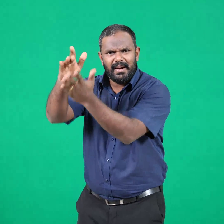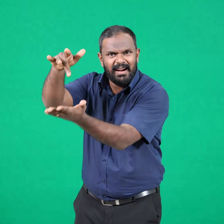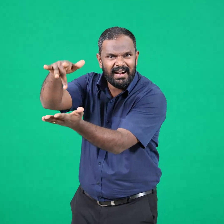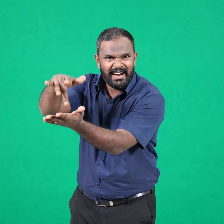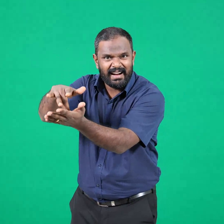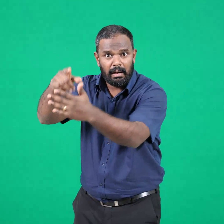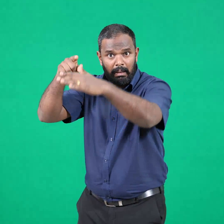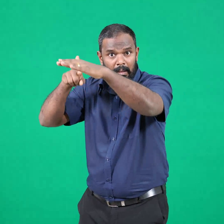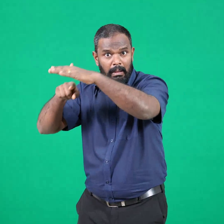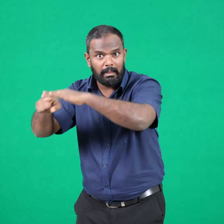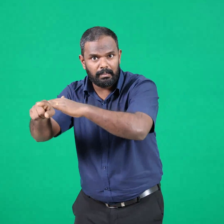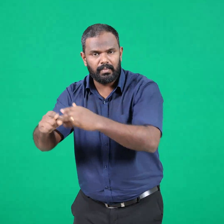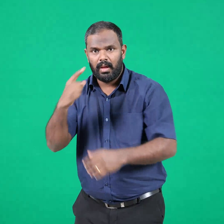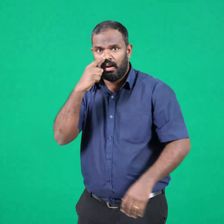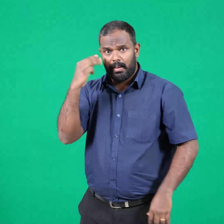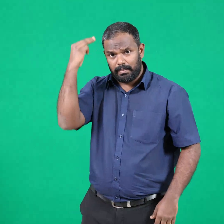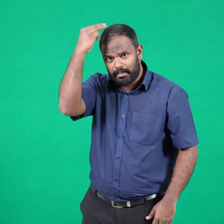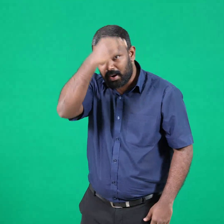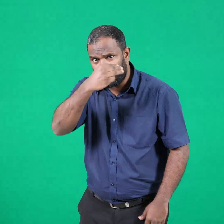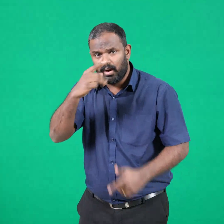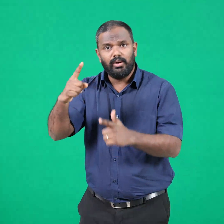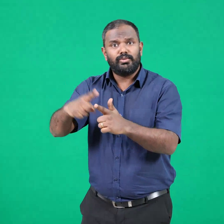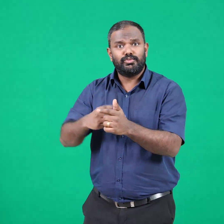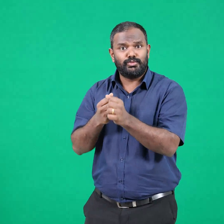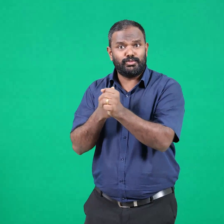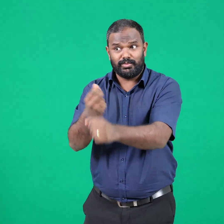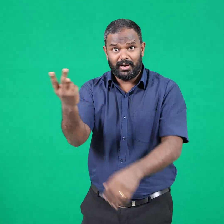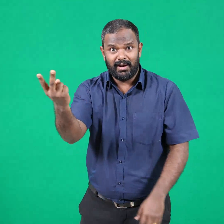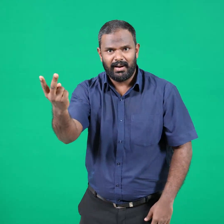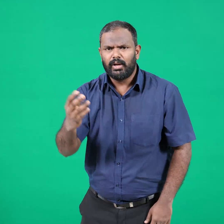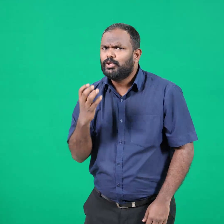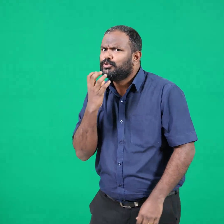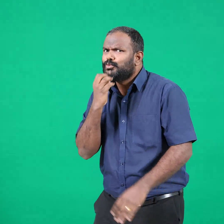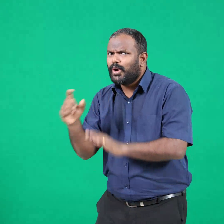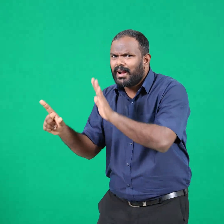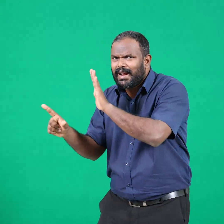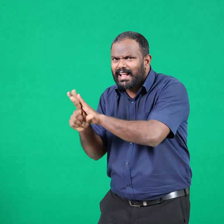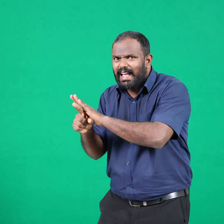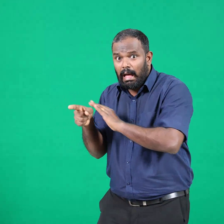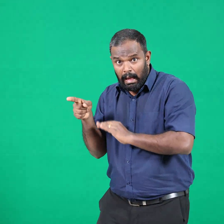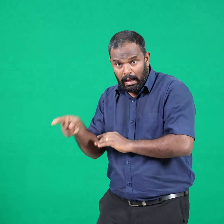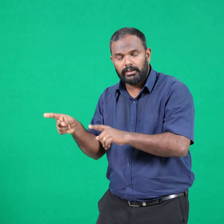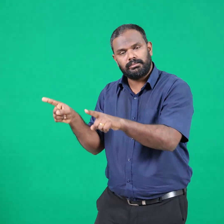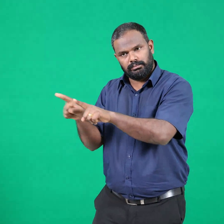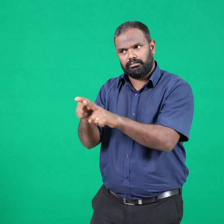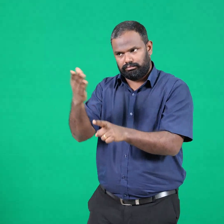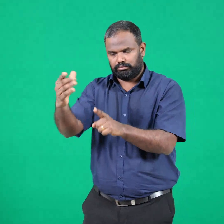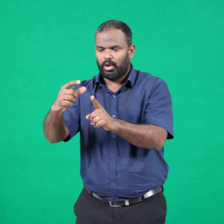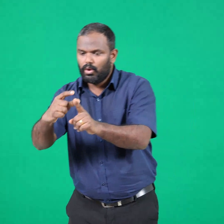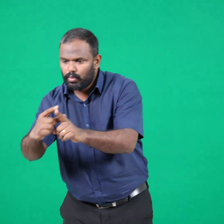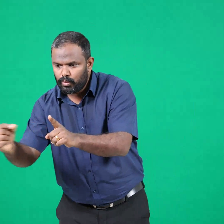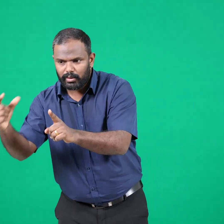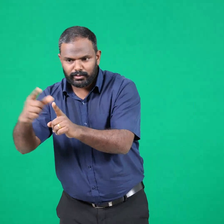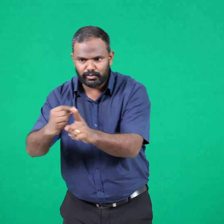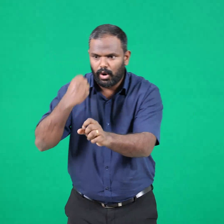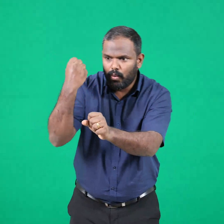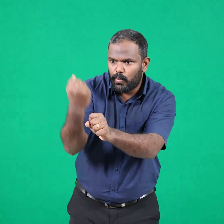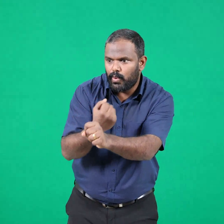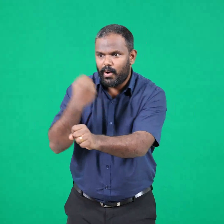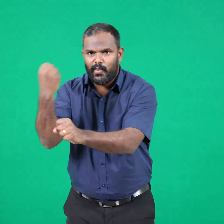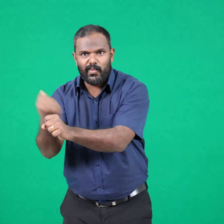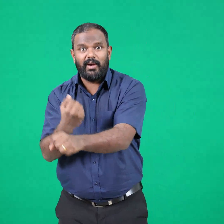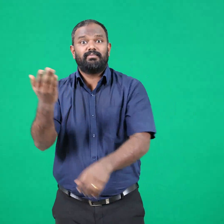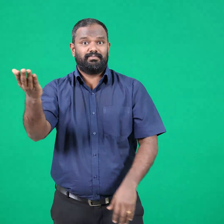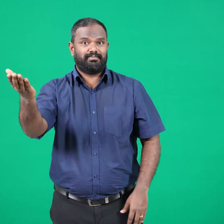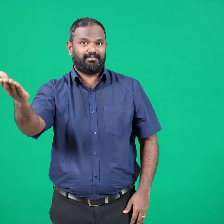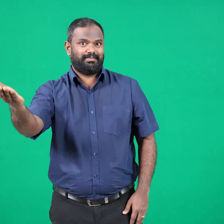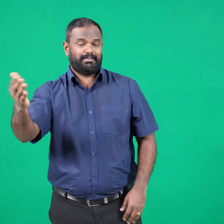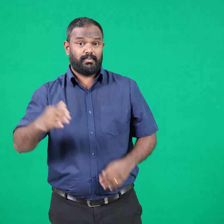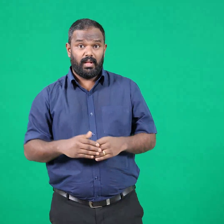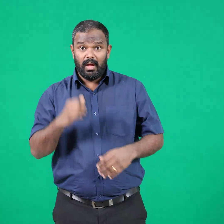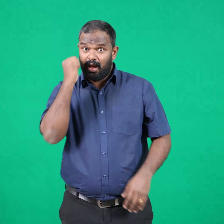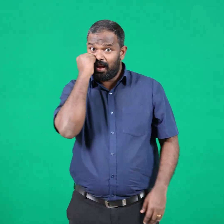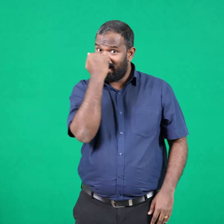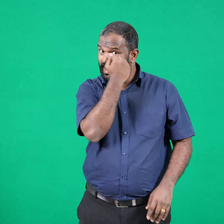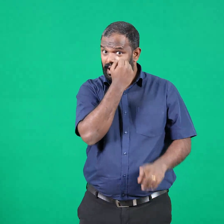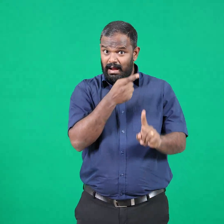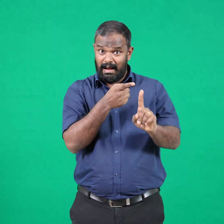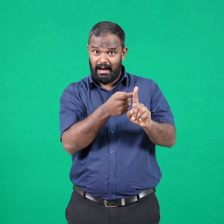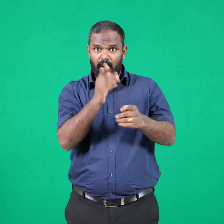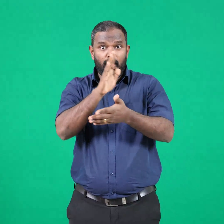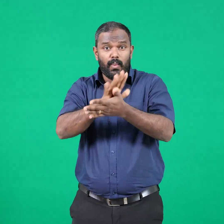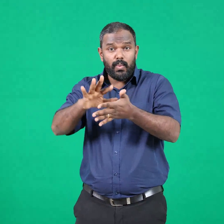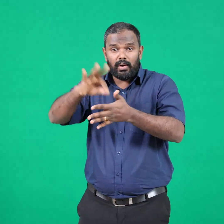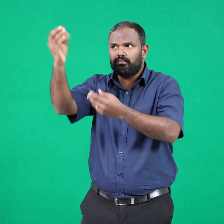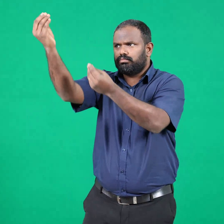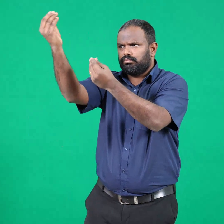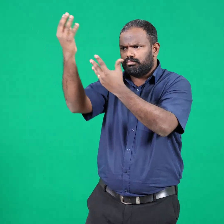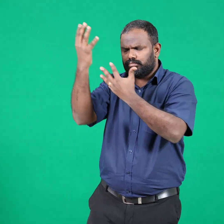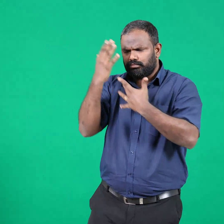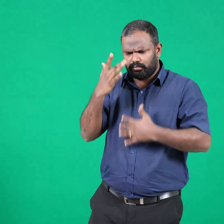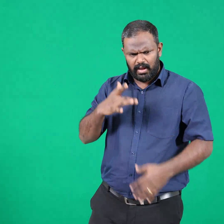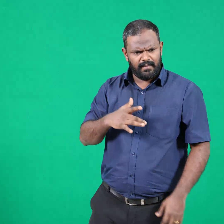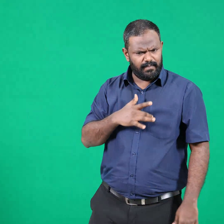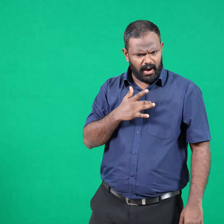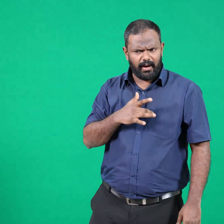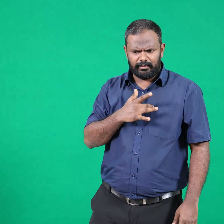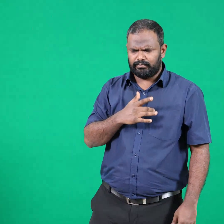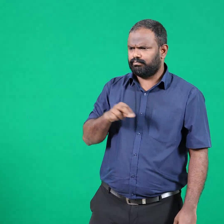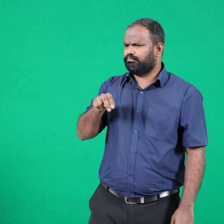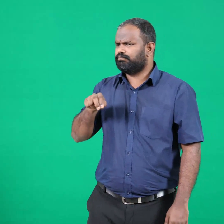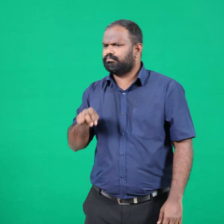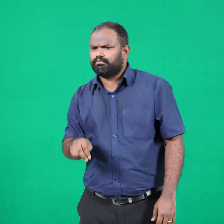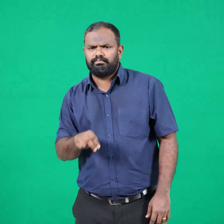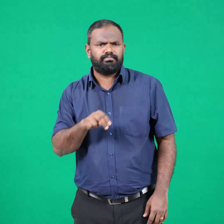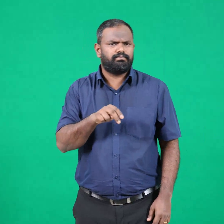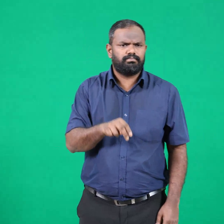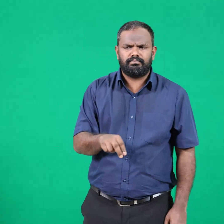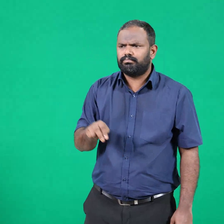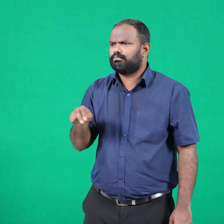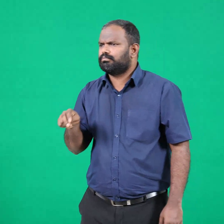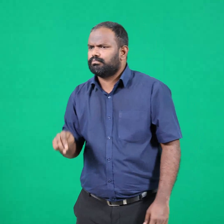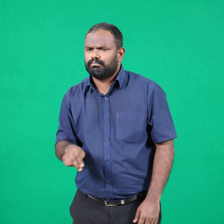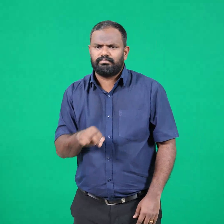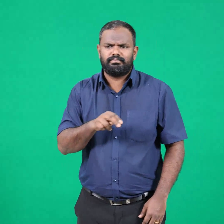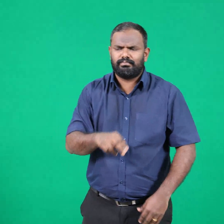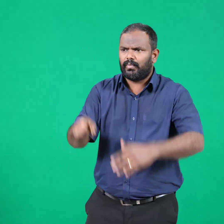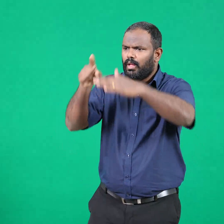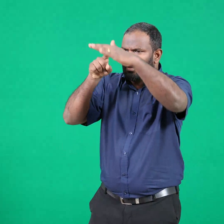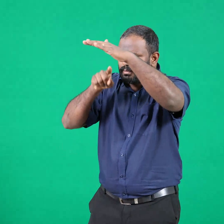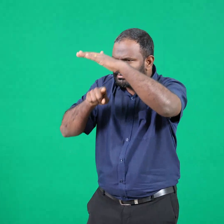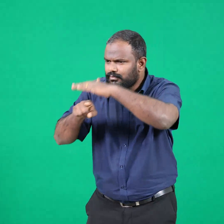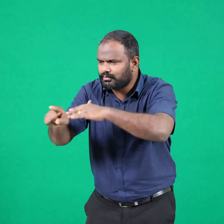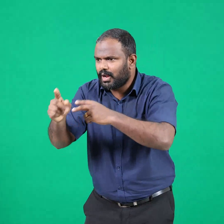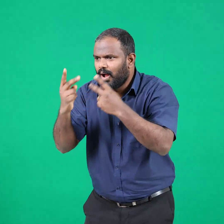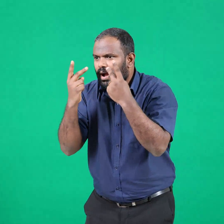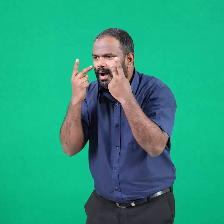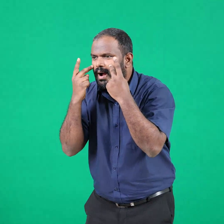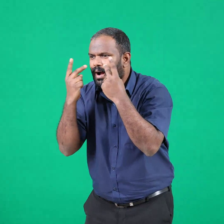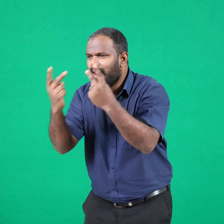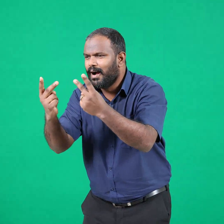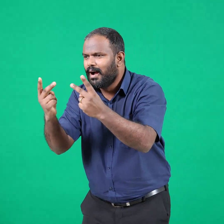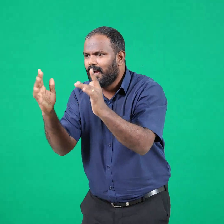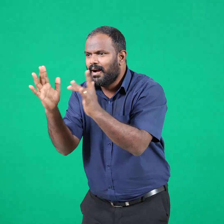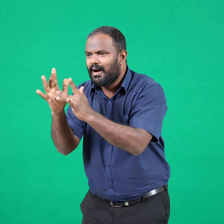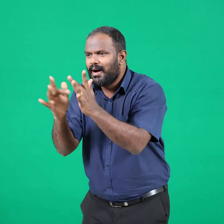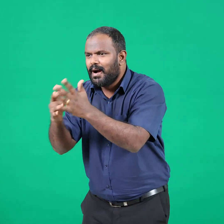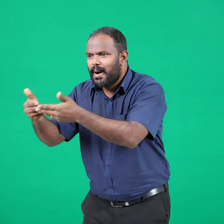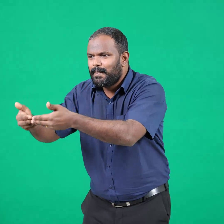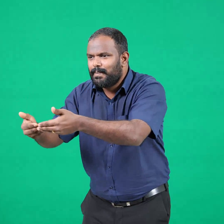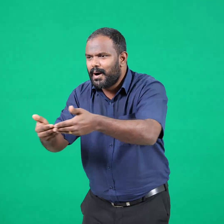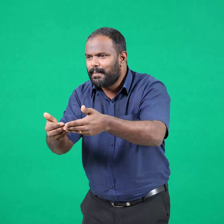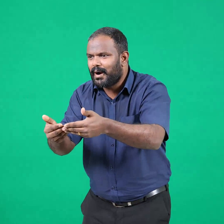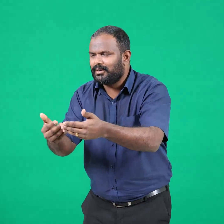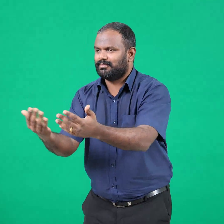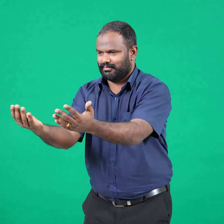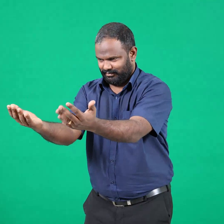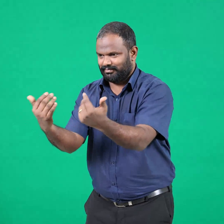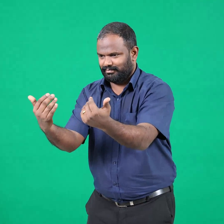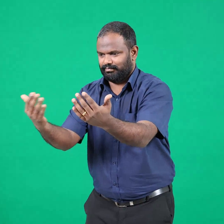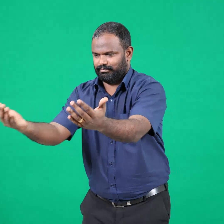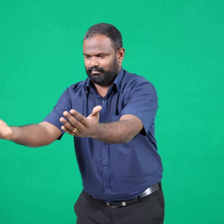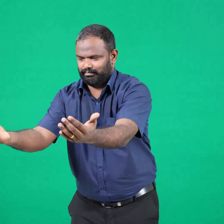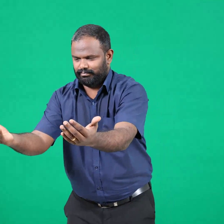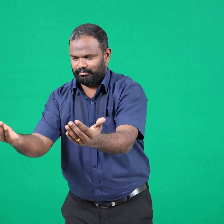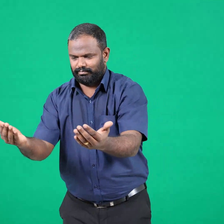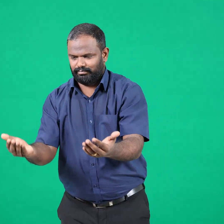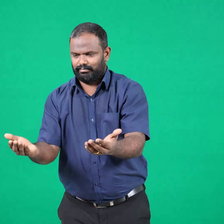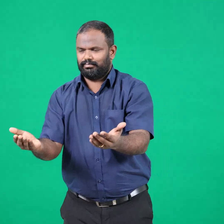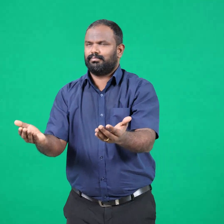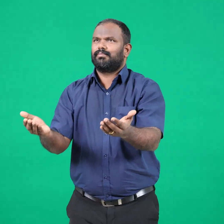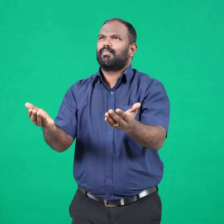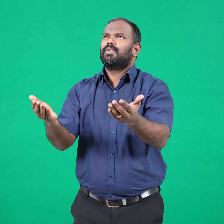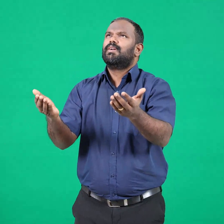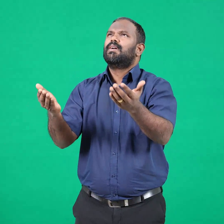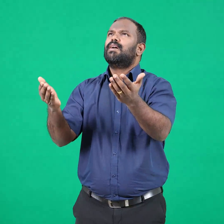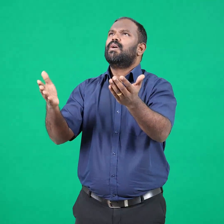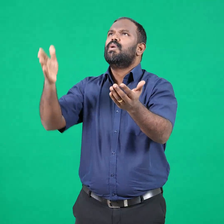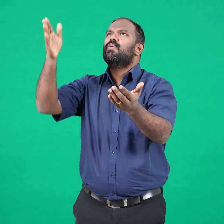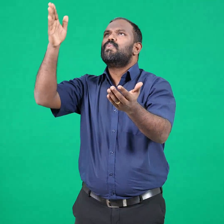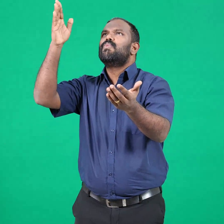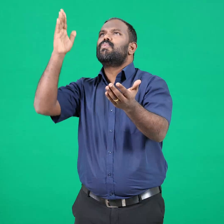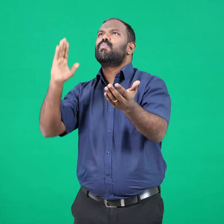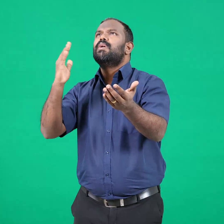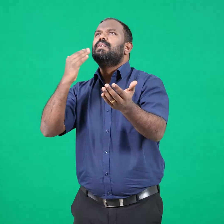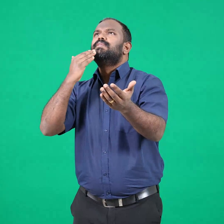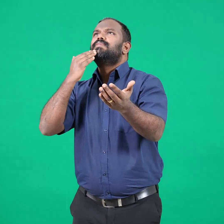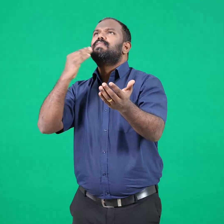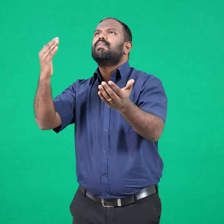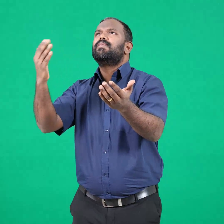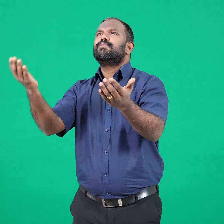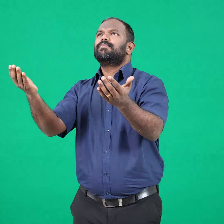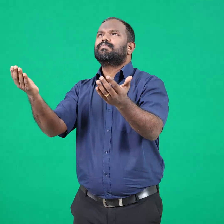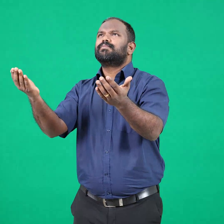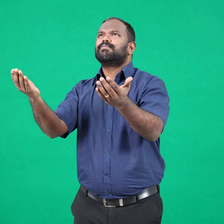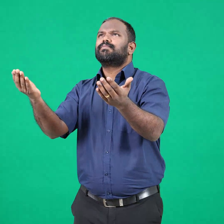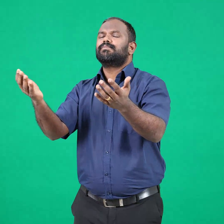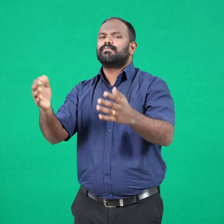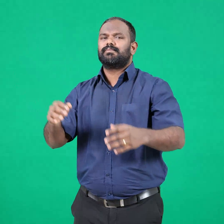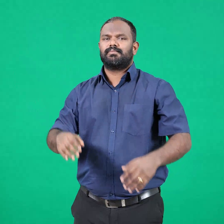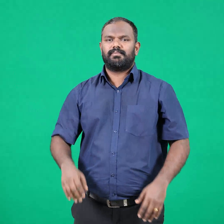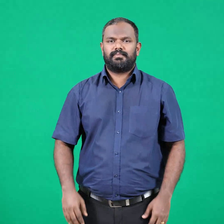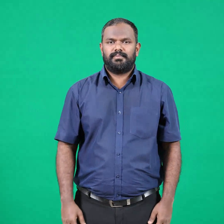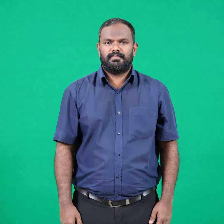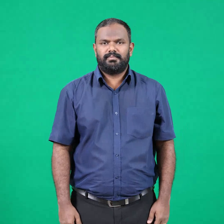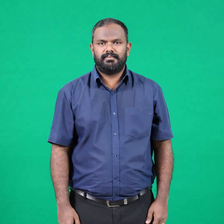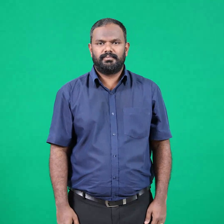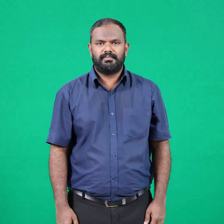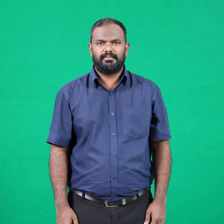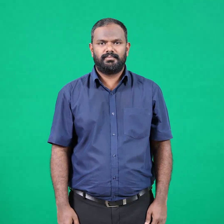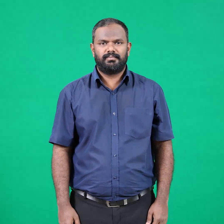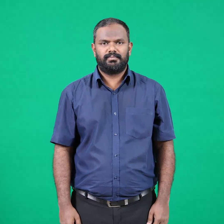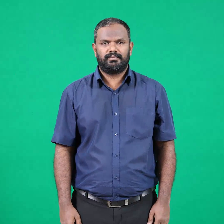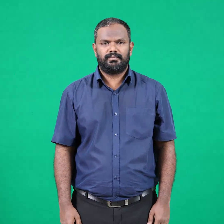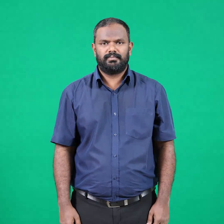And when the parents brought in the child Jesus to do for Him what was customary under the Law, Simeon took Him in his arms and blessed God, saying: